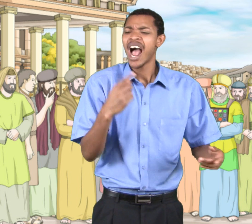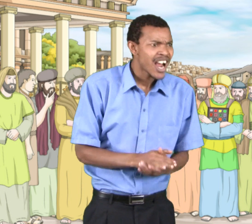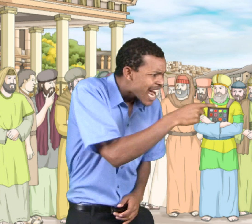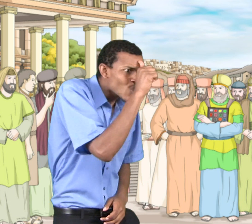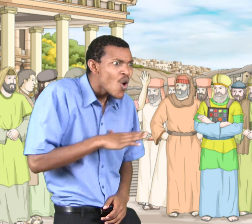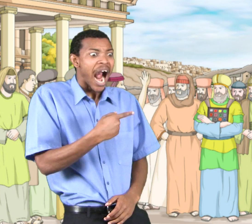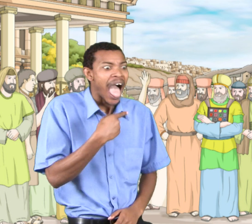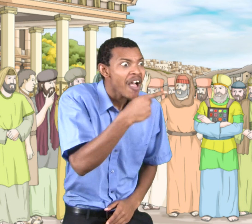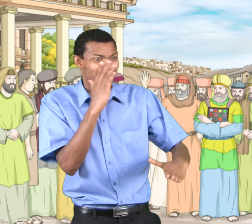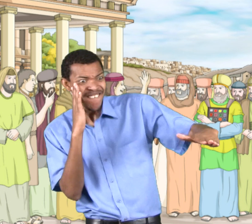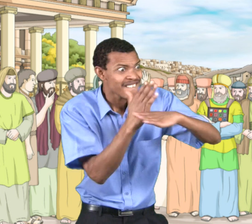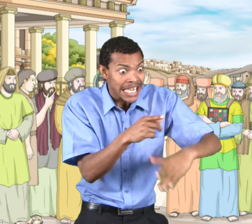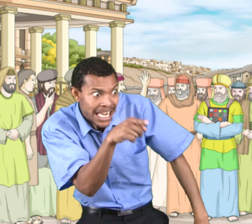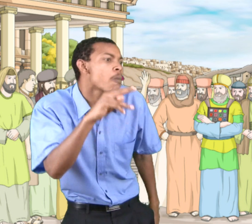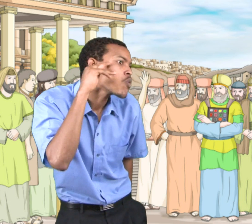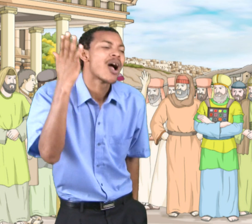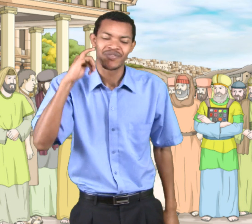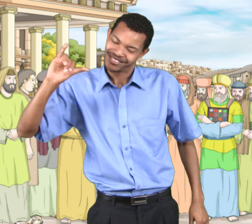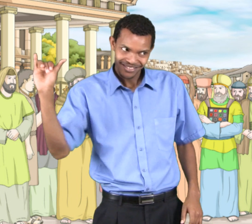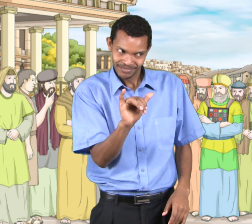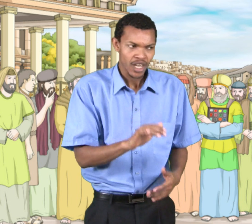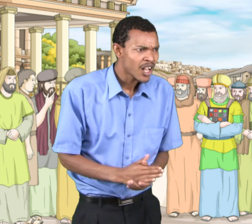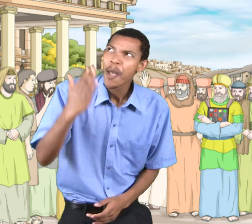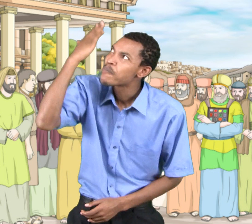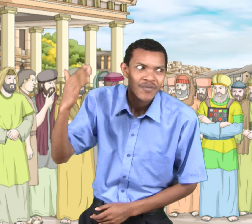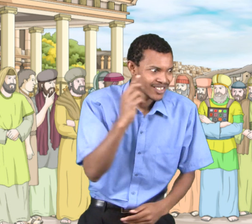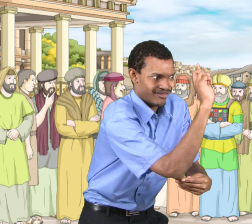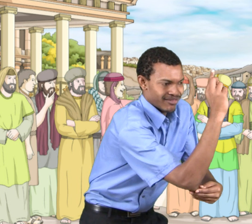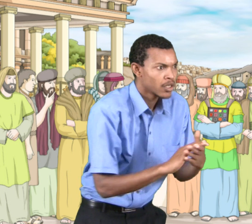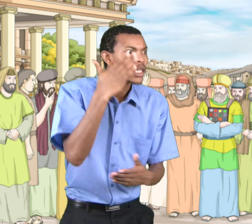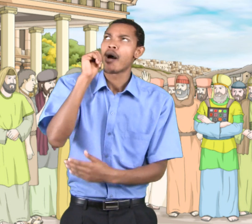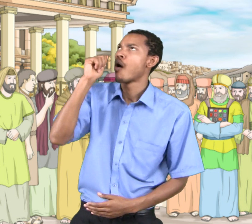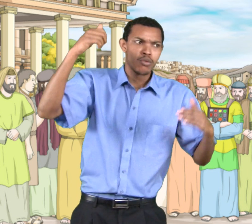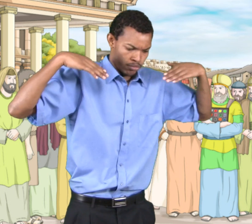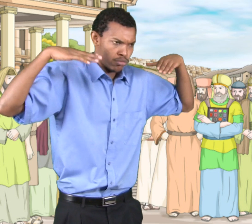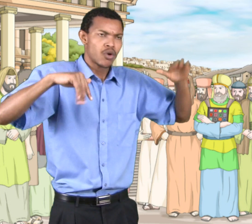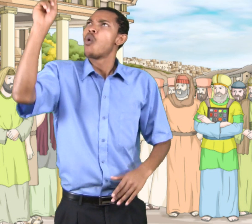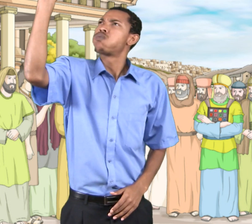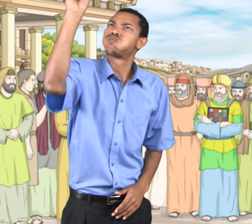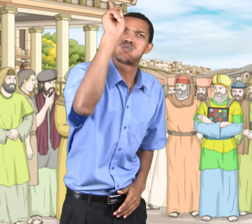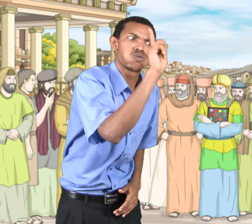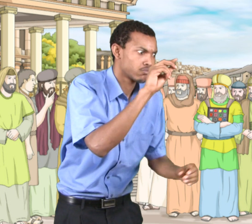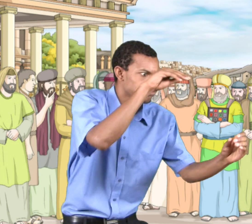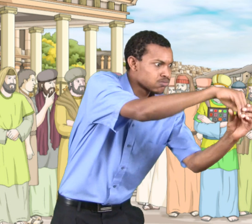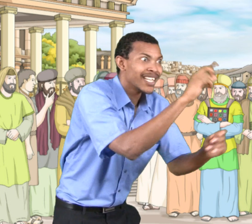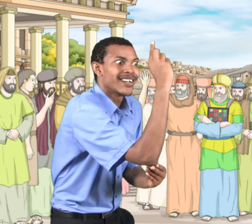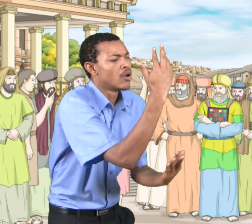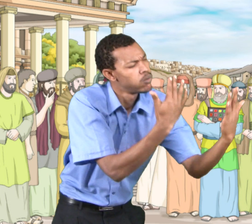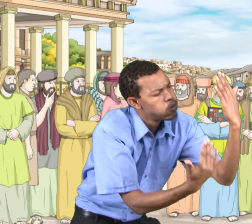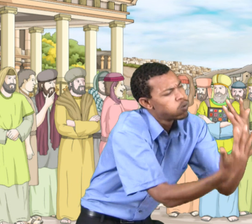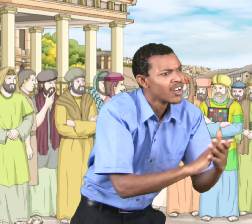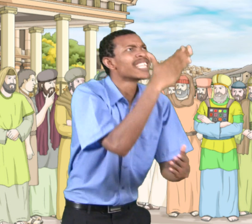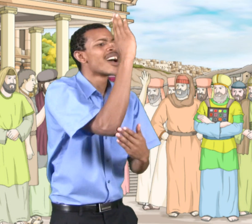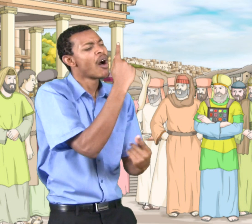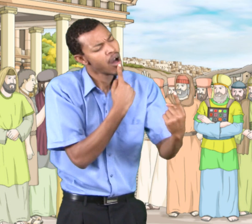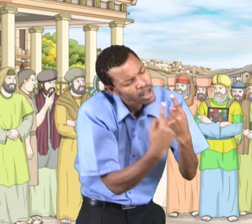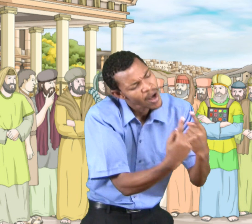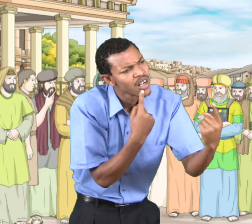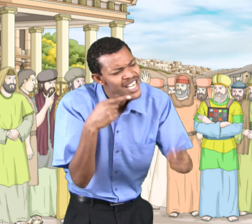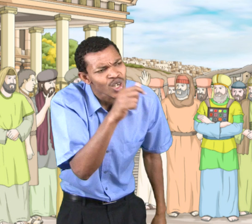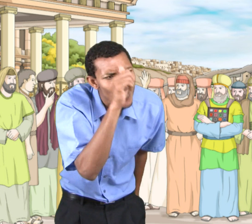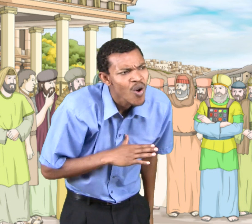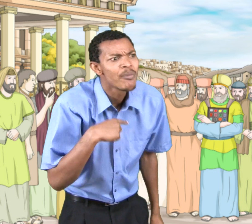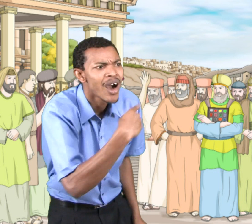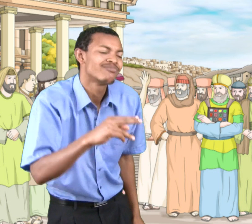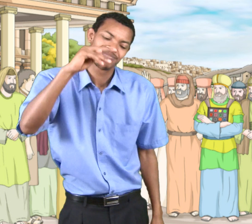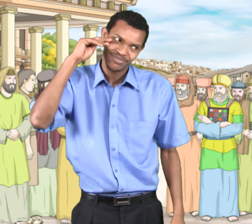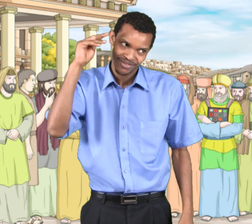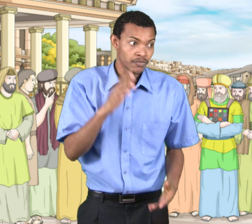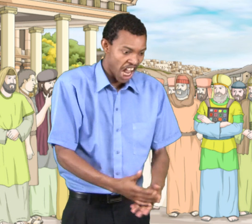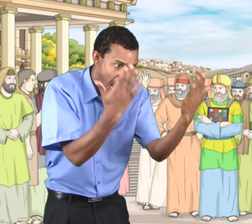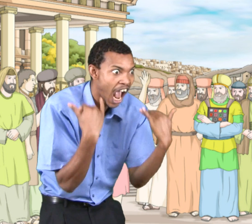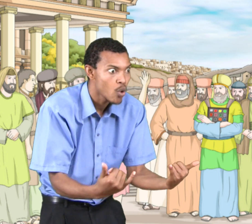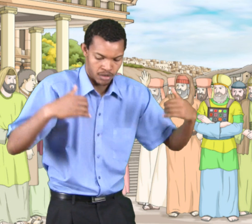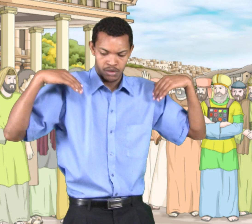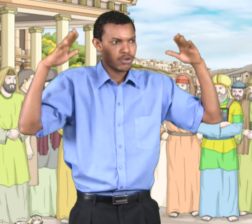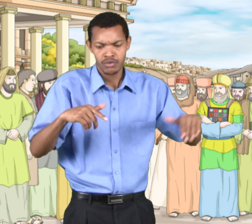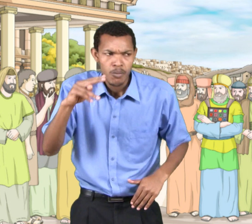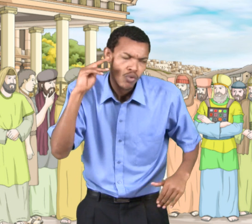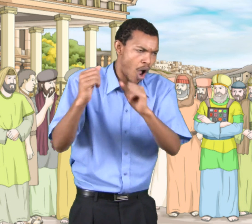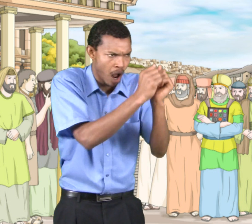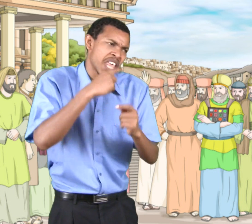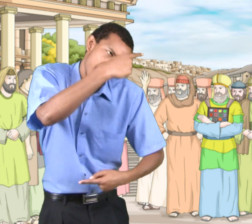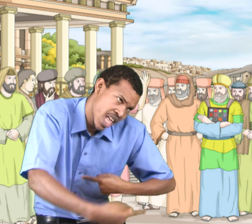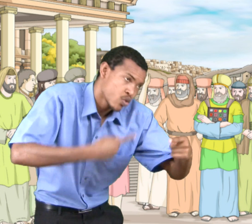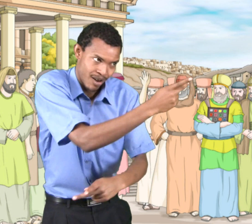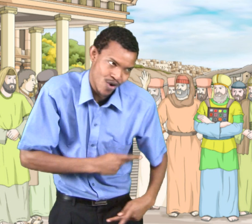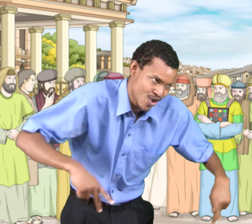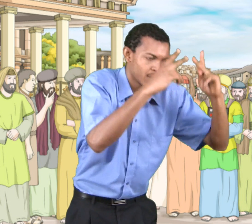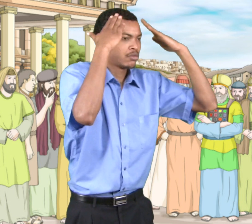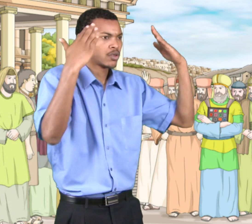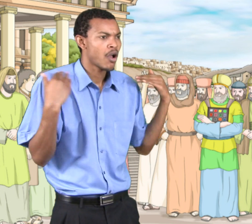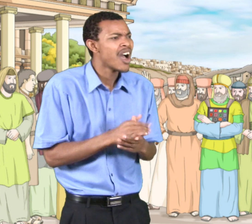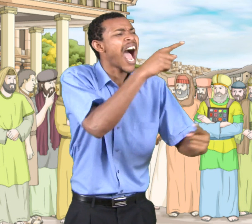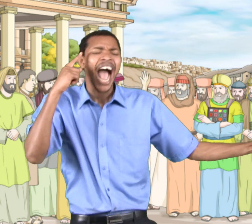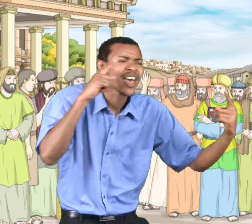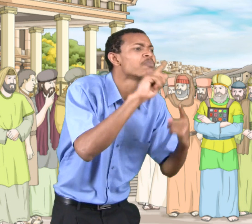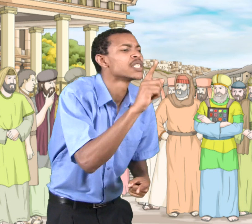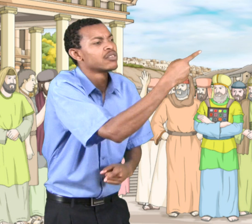Now come, I will send you back to Egypt.’ This Moses, whom they had rejected with the words, ‘Who made you ruler and judge?’